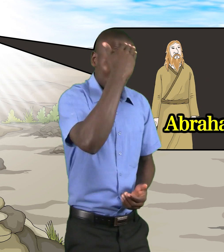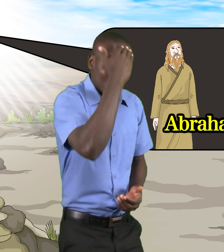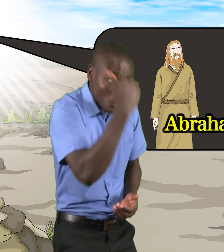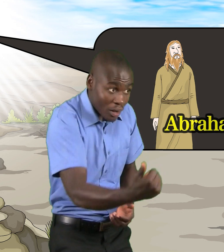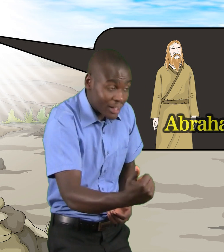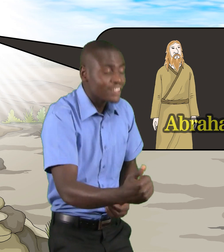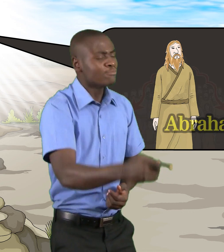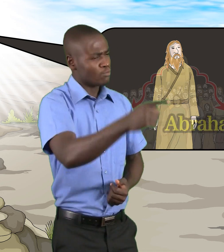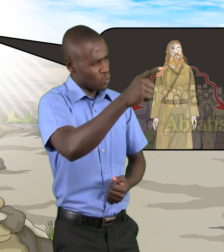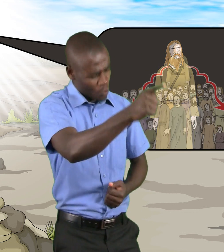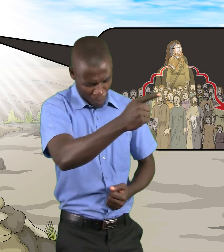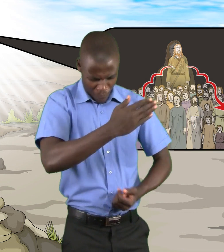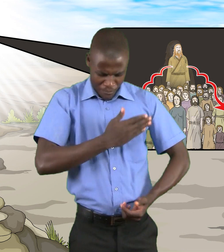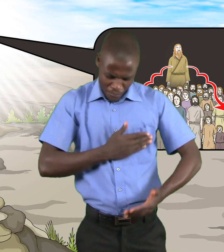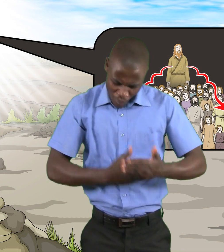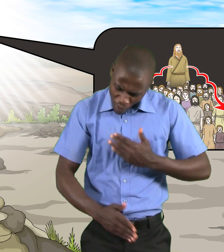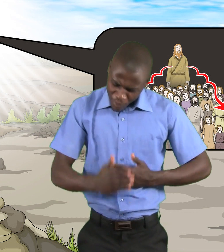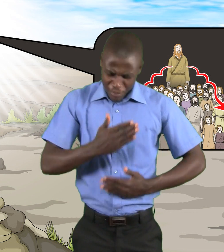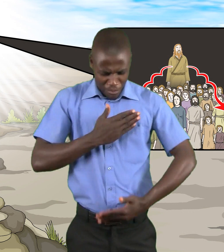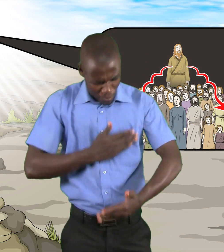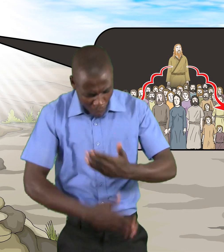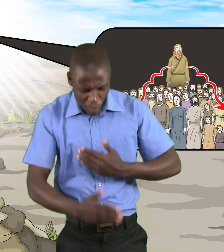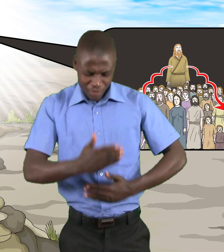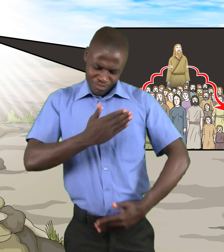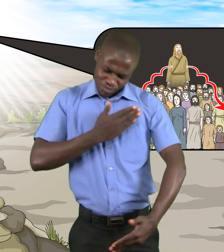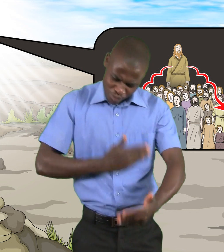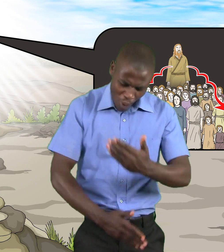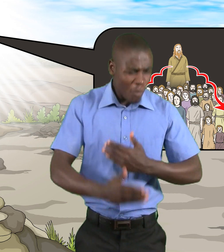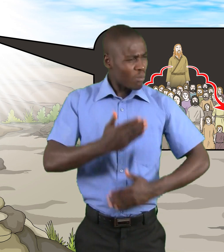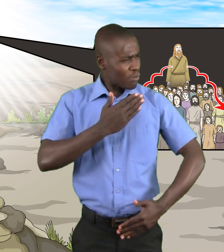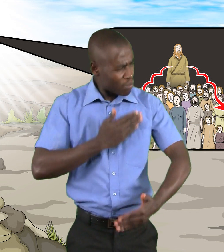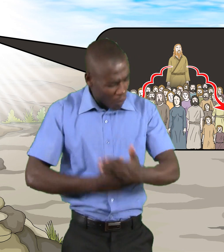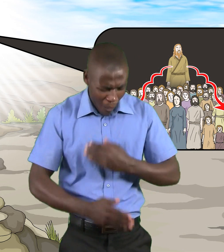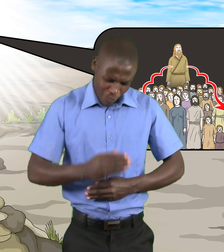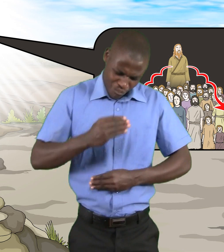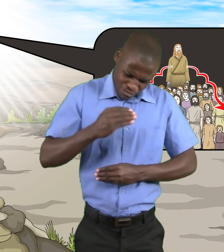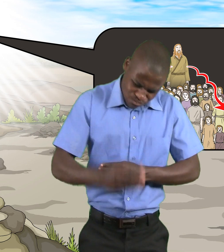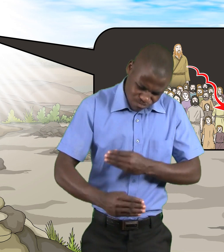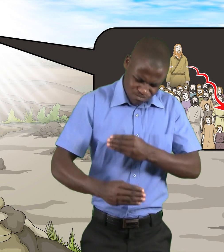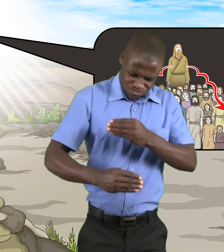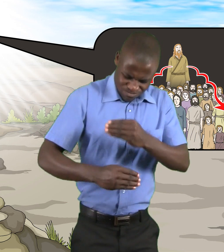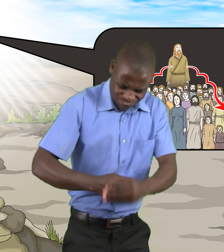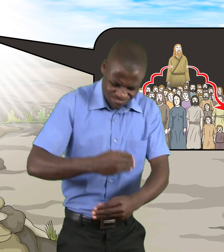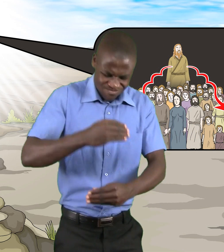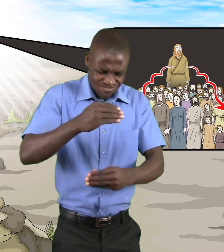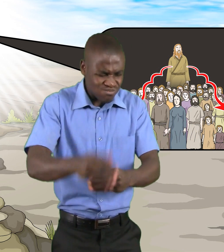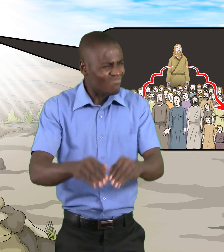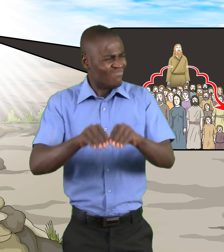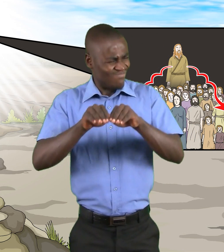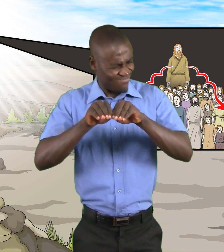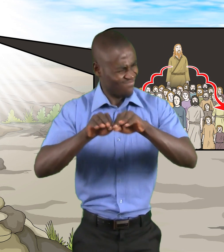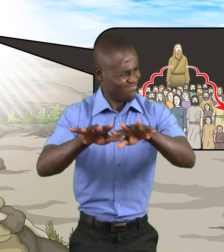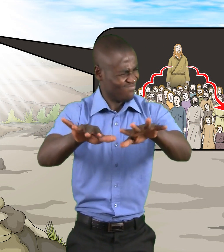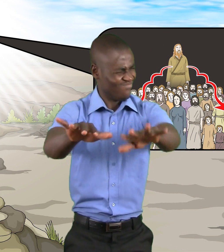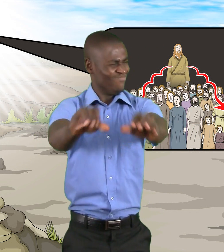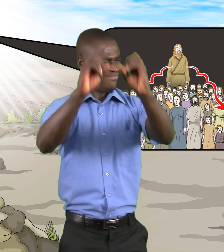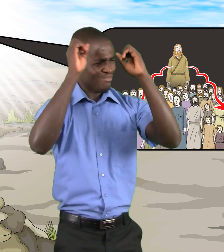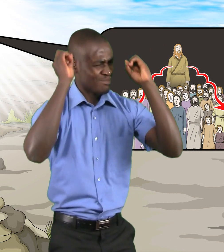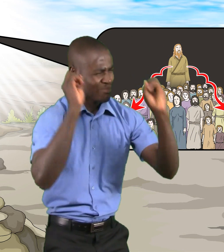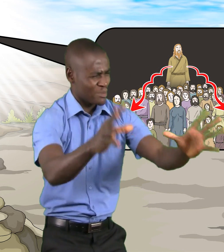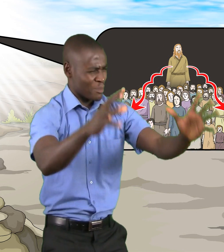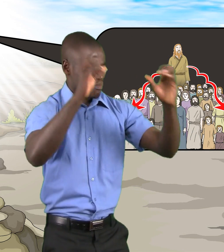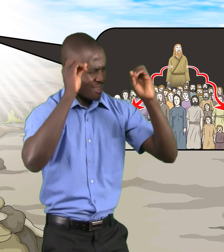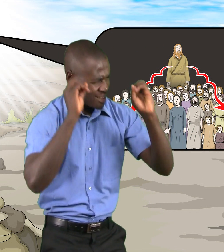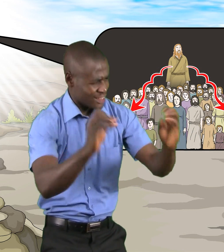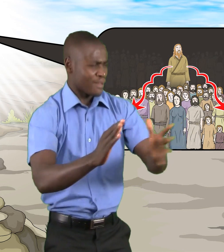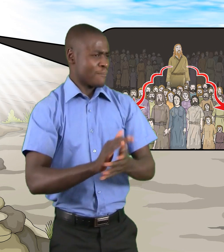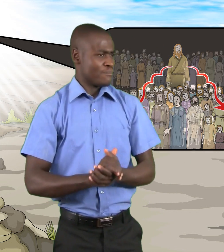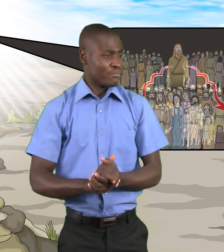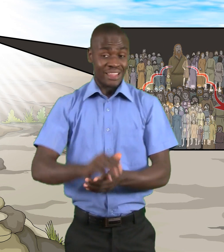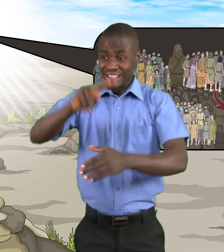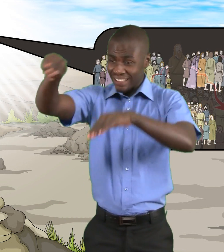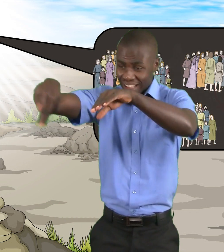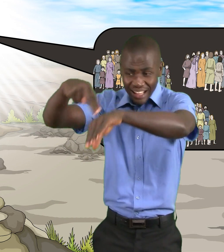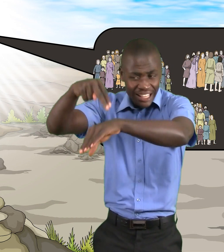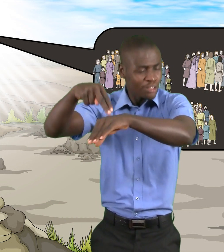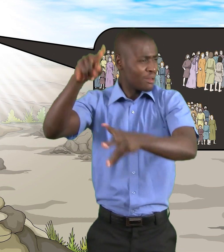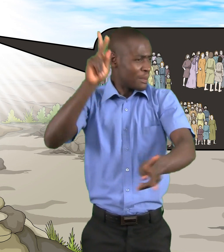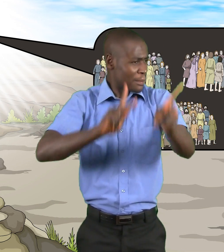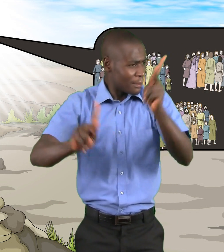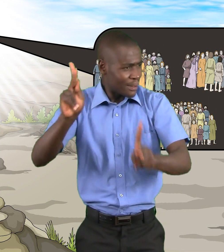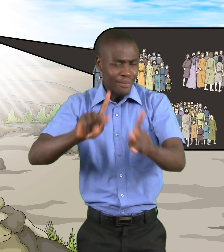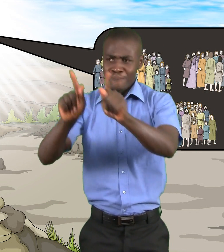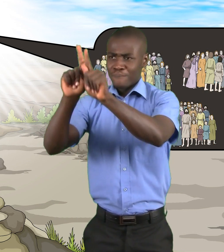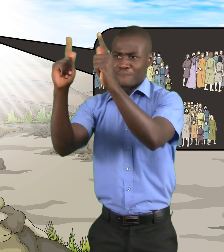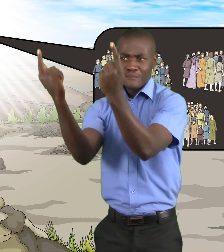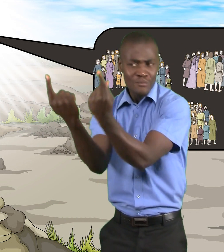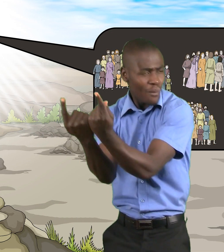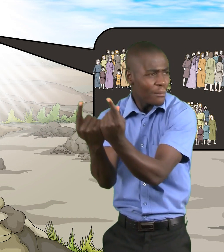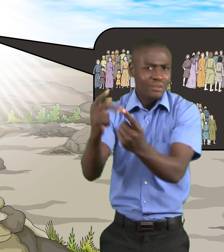I will make you exceedingly fruitful;